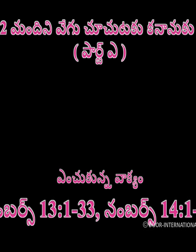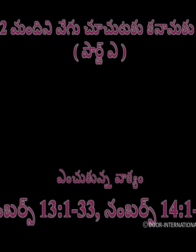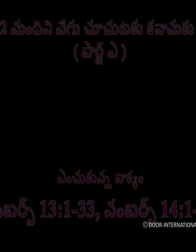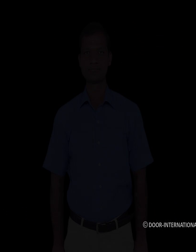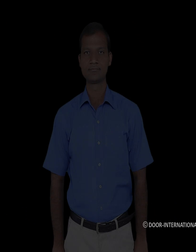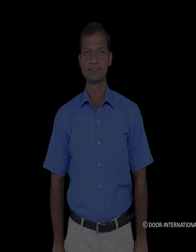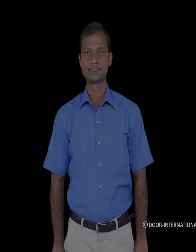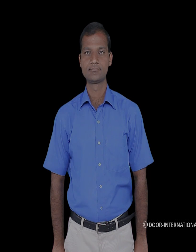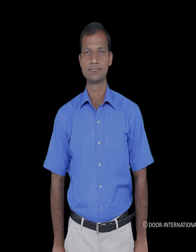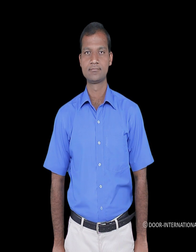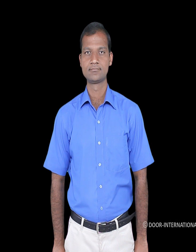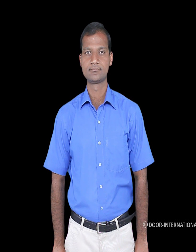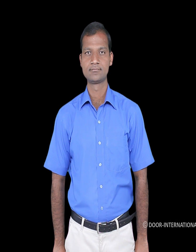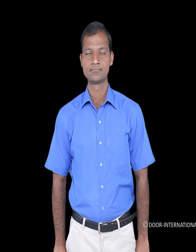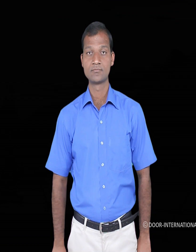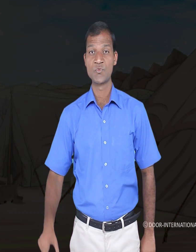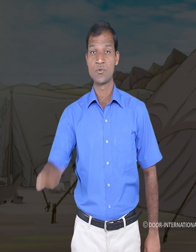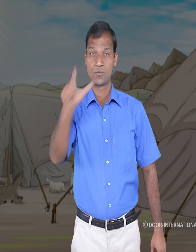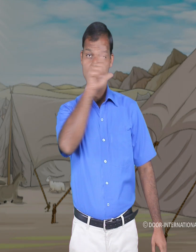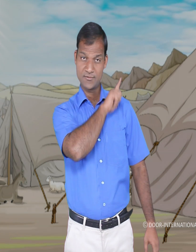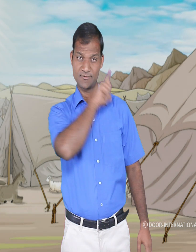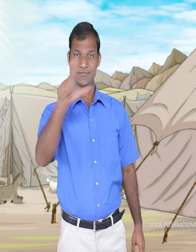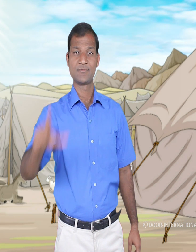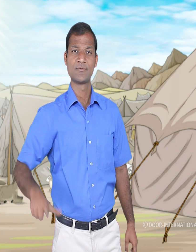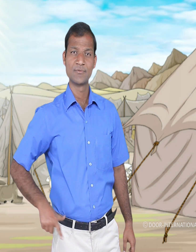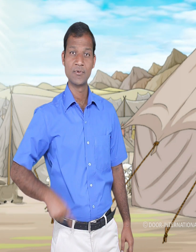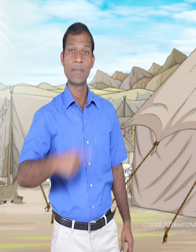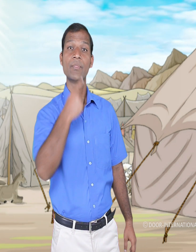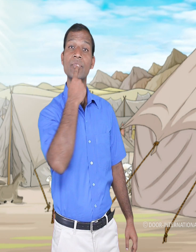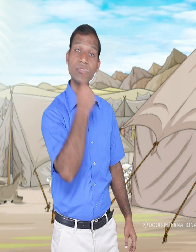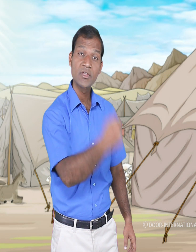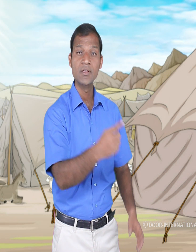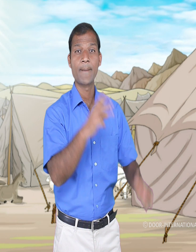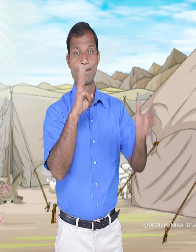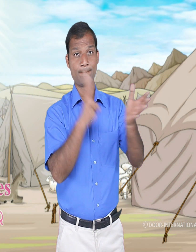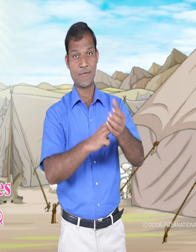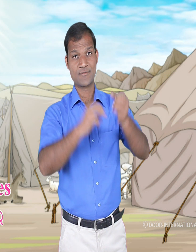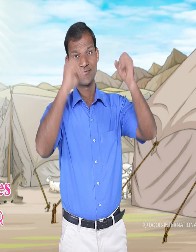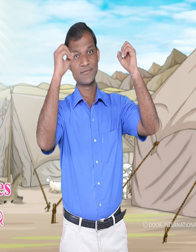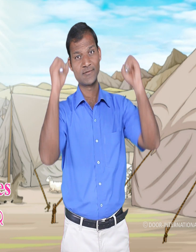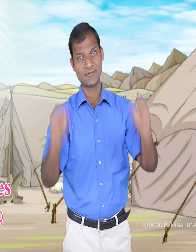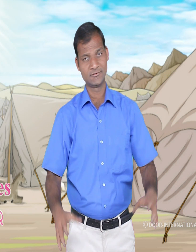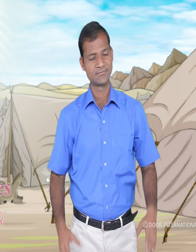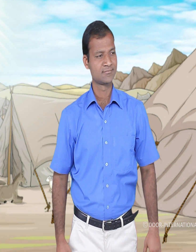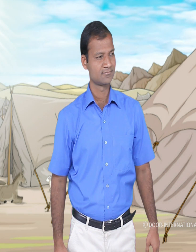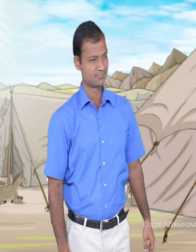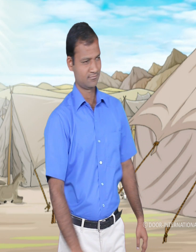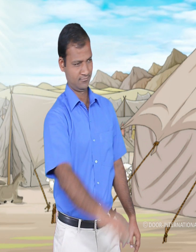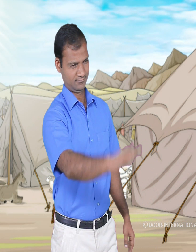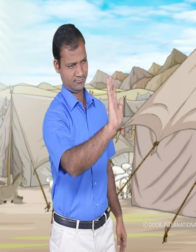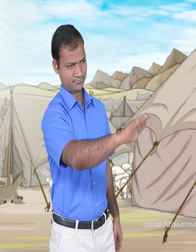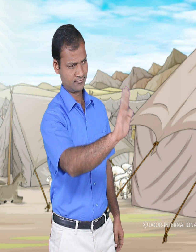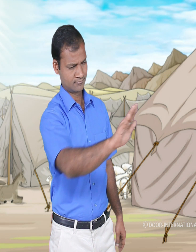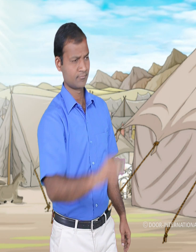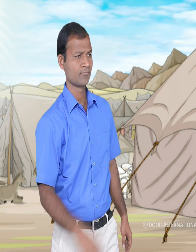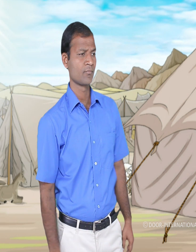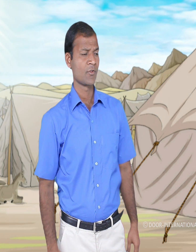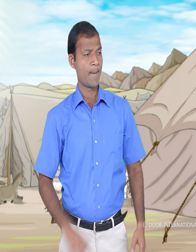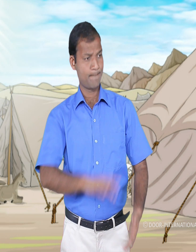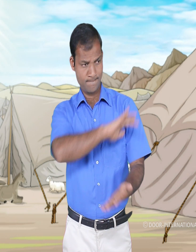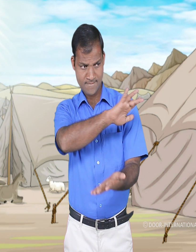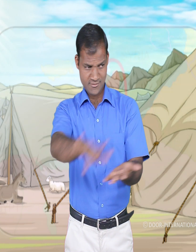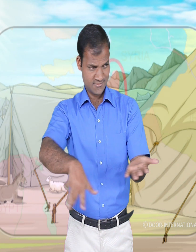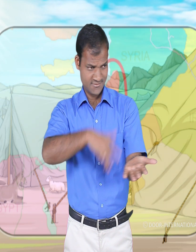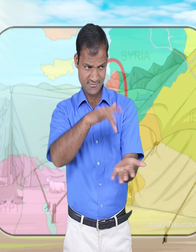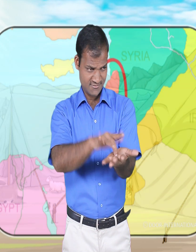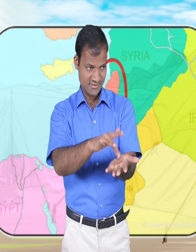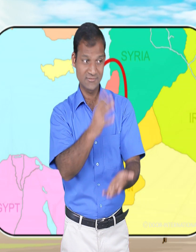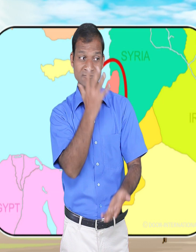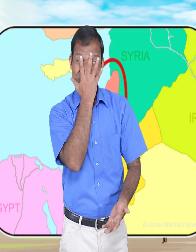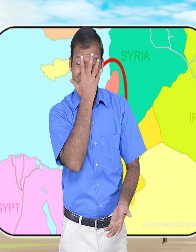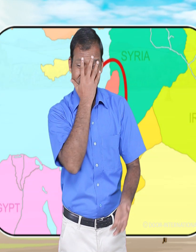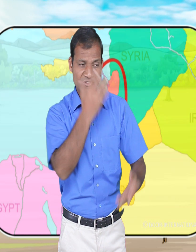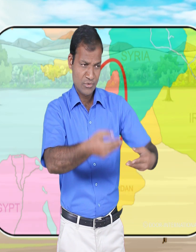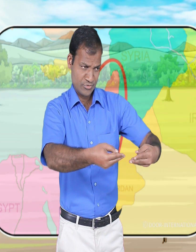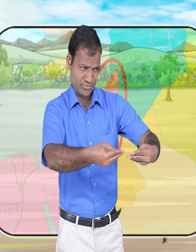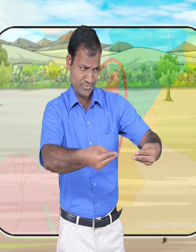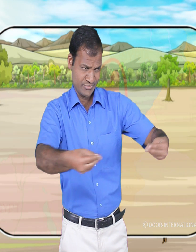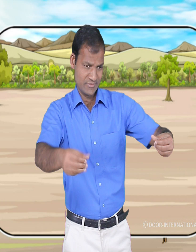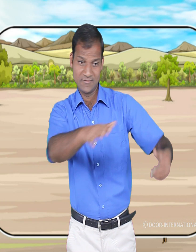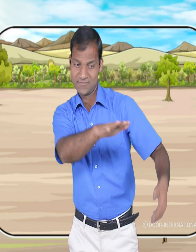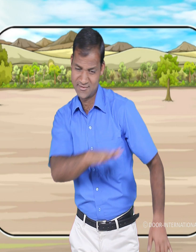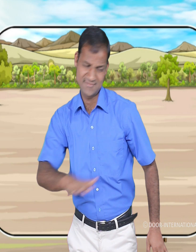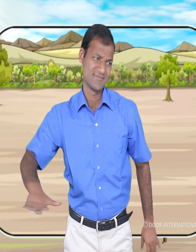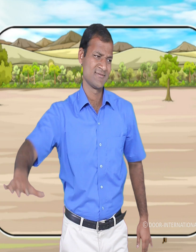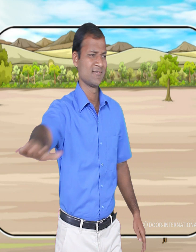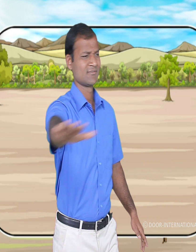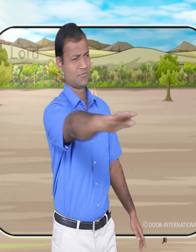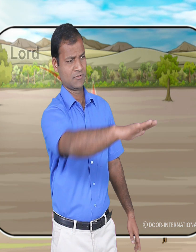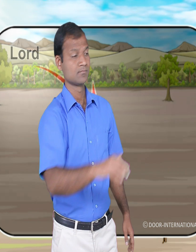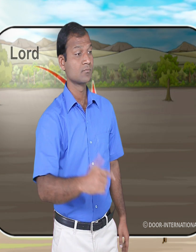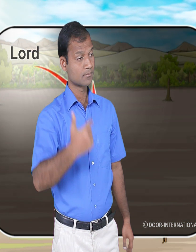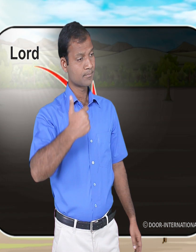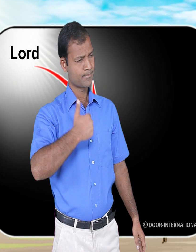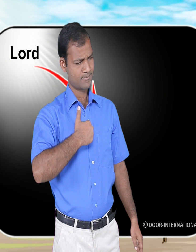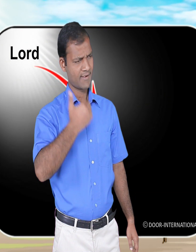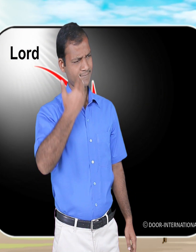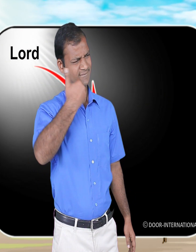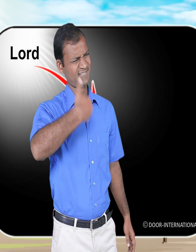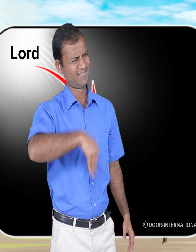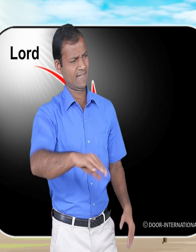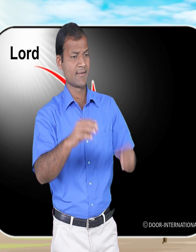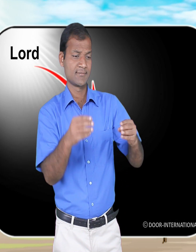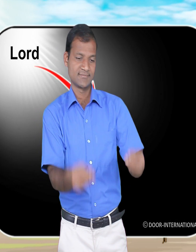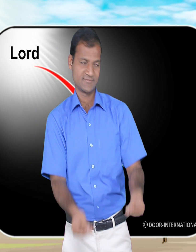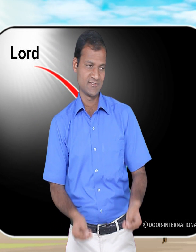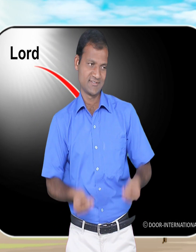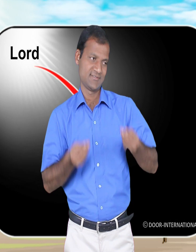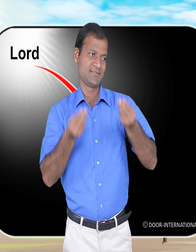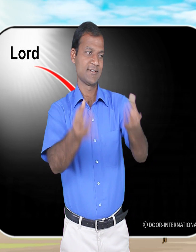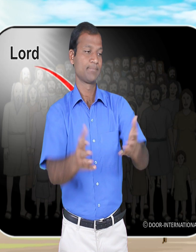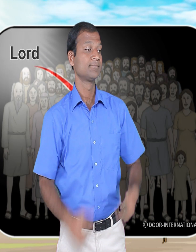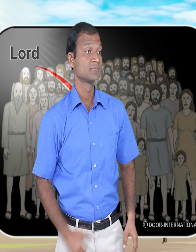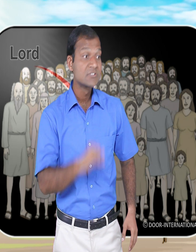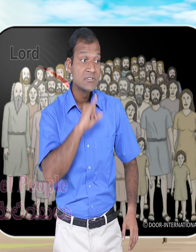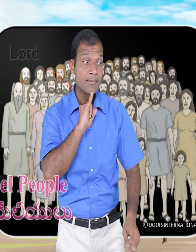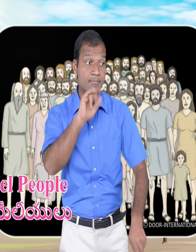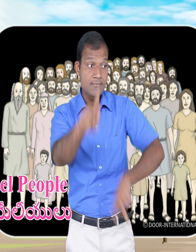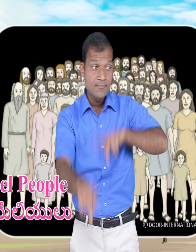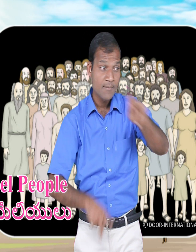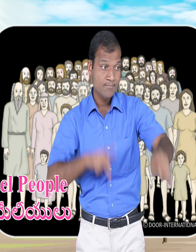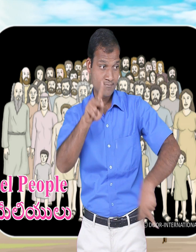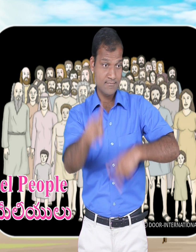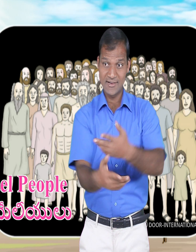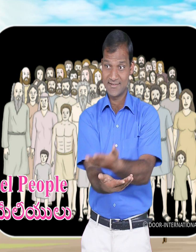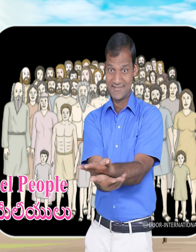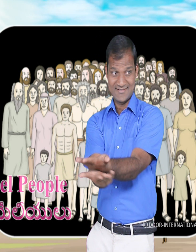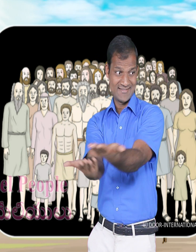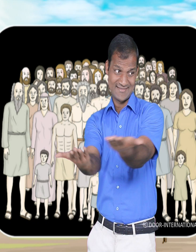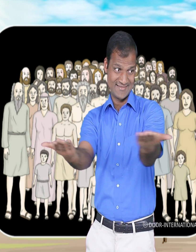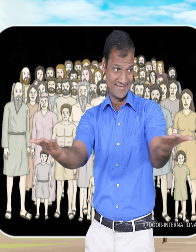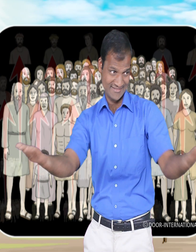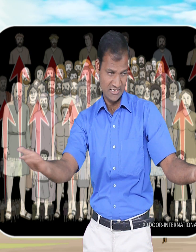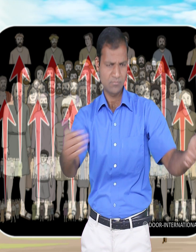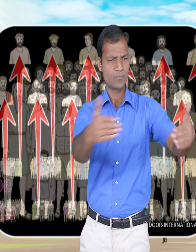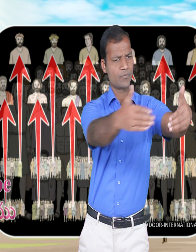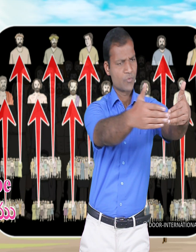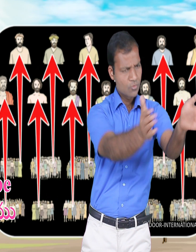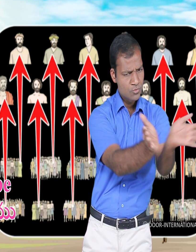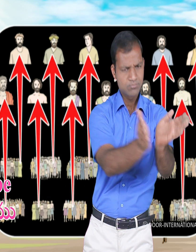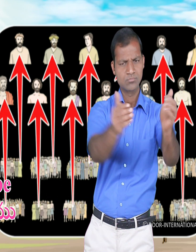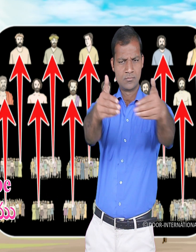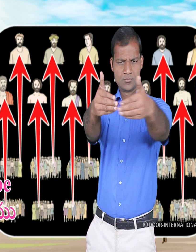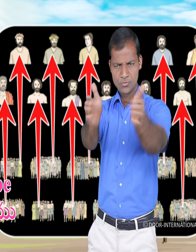And the LORD said to Moses, “Send out for yourself men to spy out the land of Canaan, which I am giving to the Israelites.